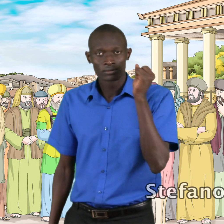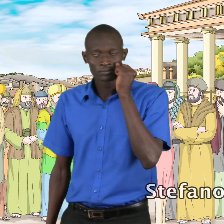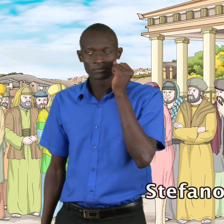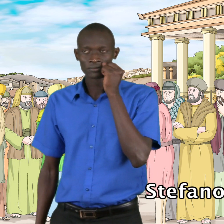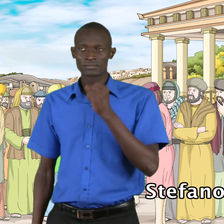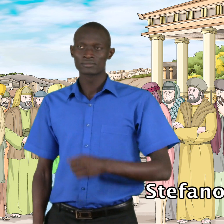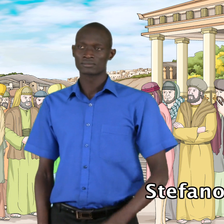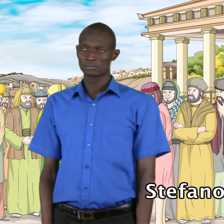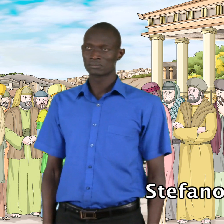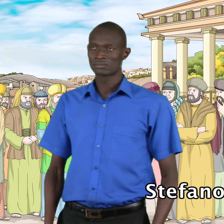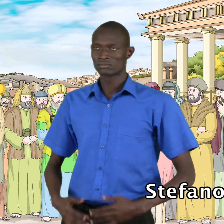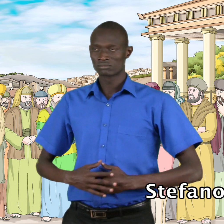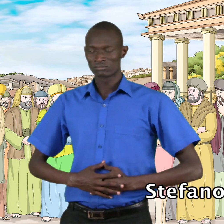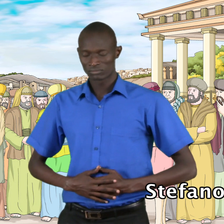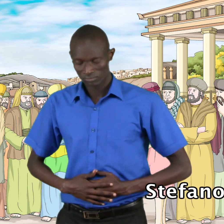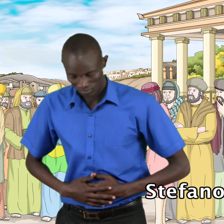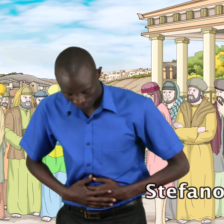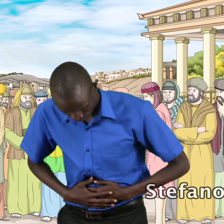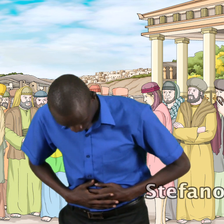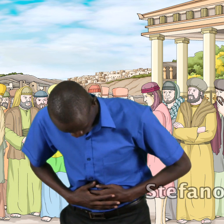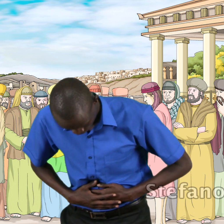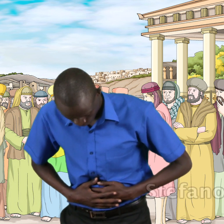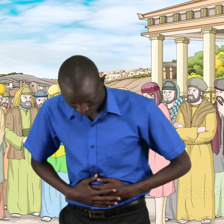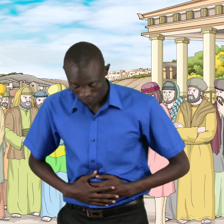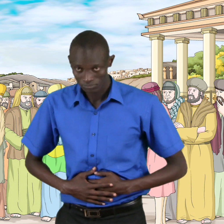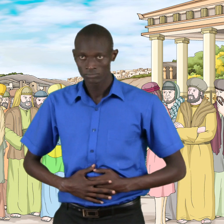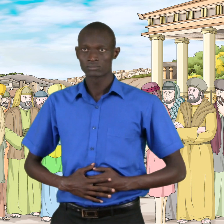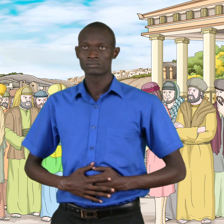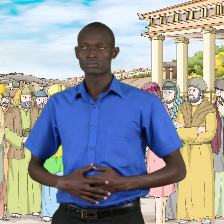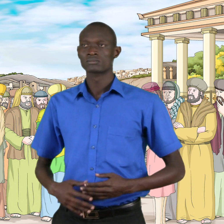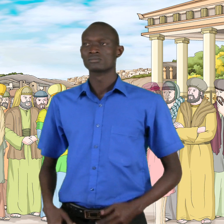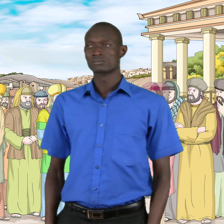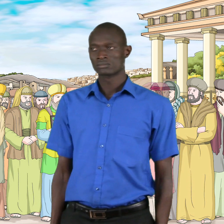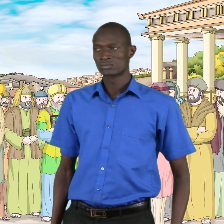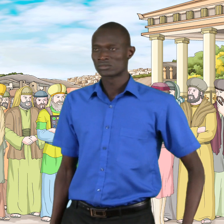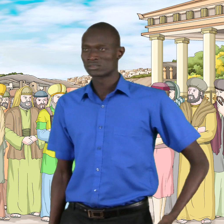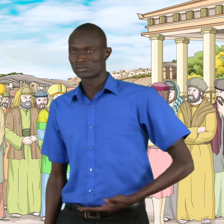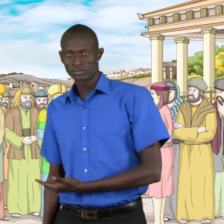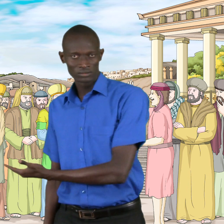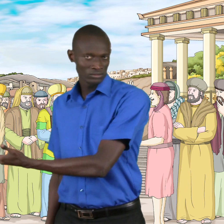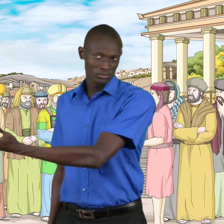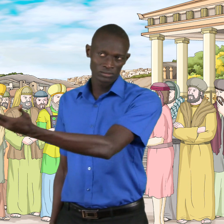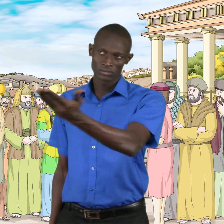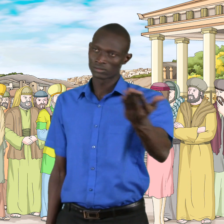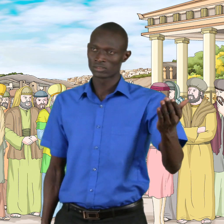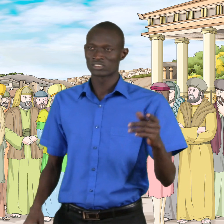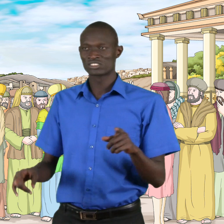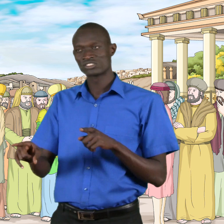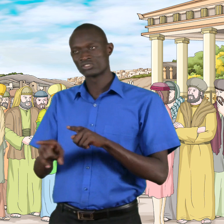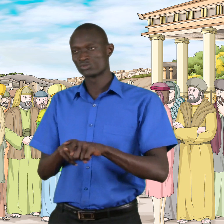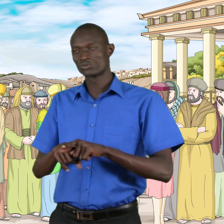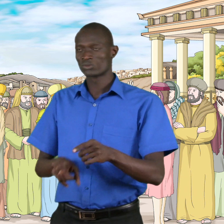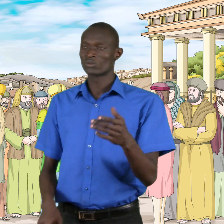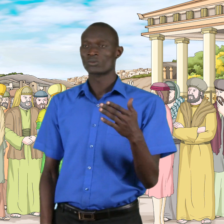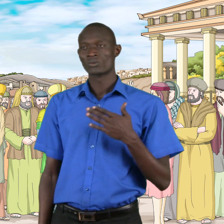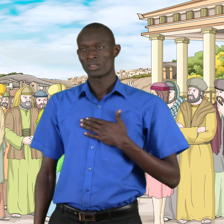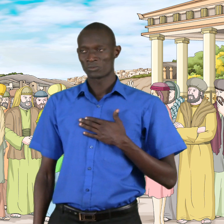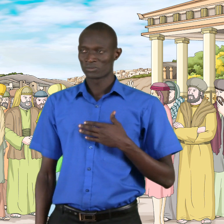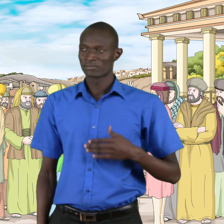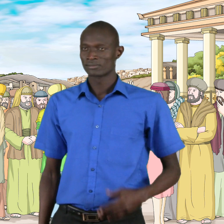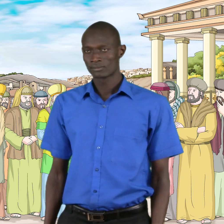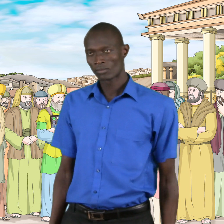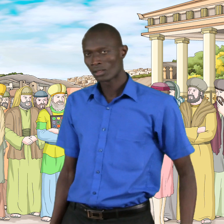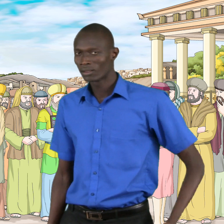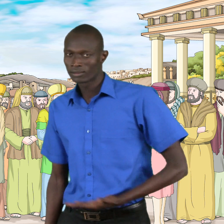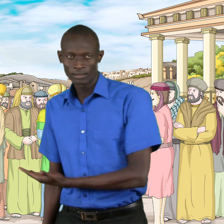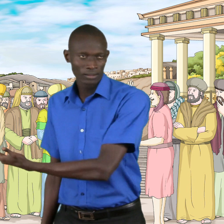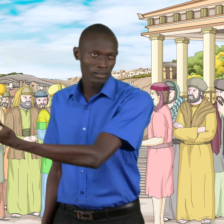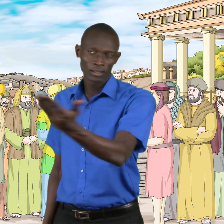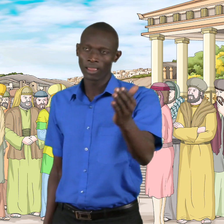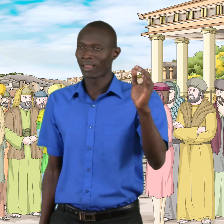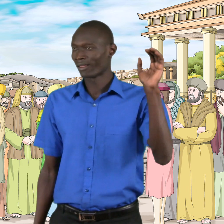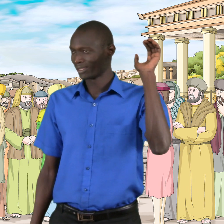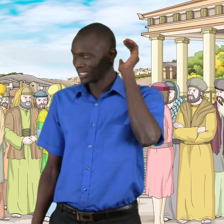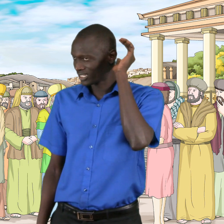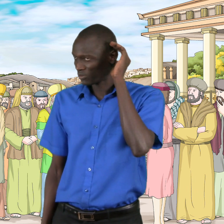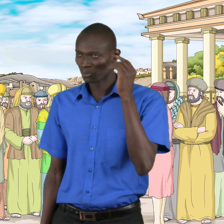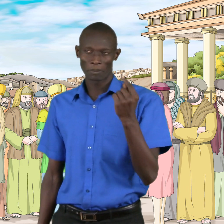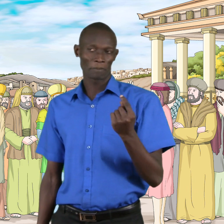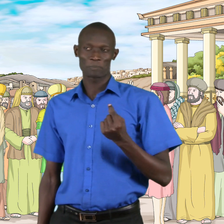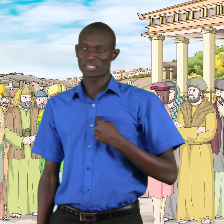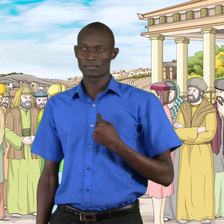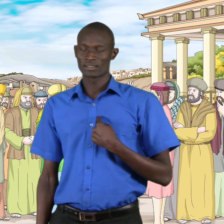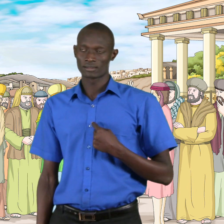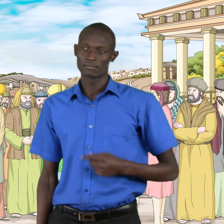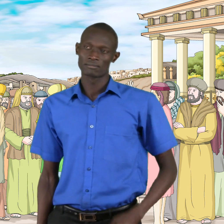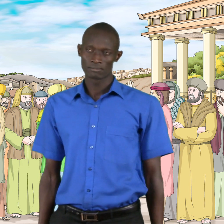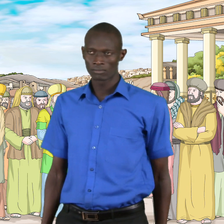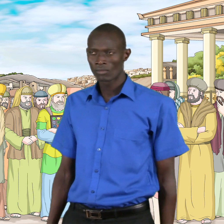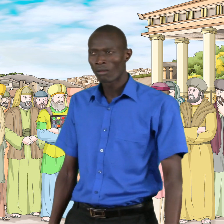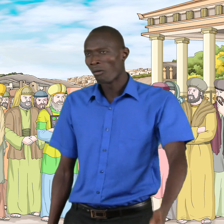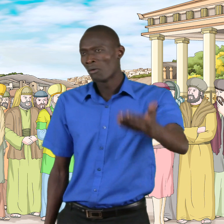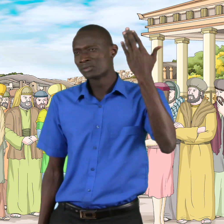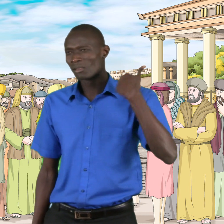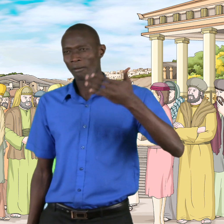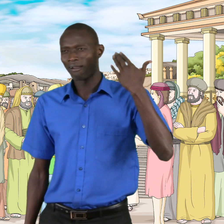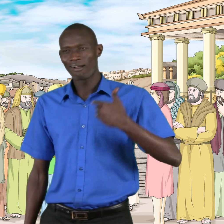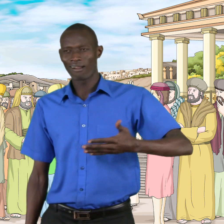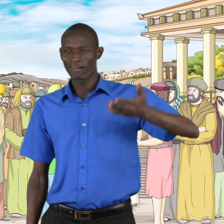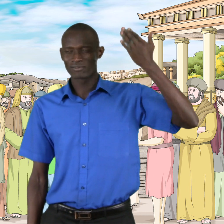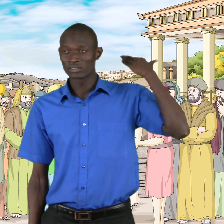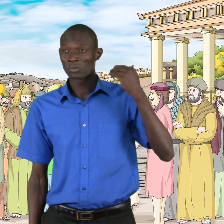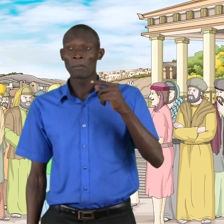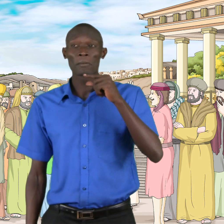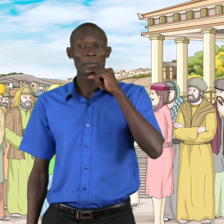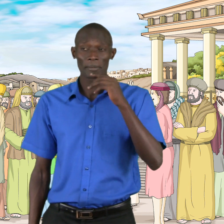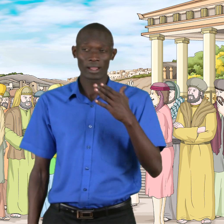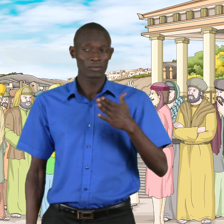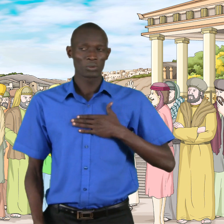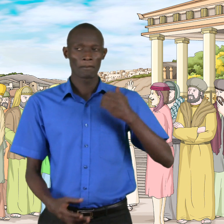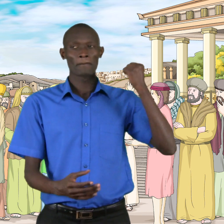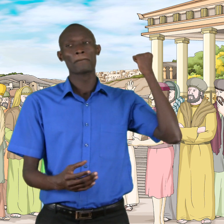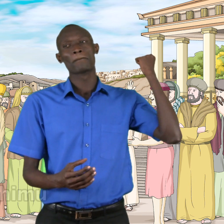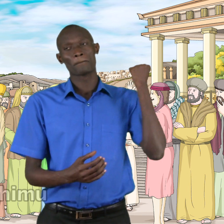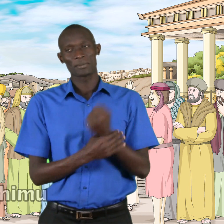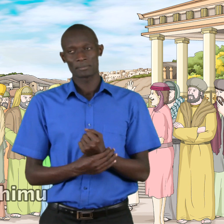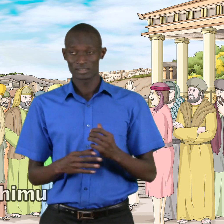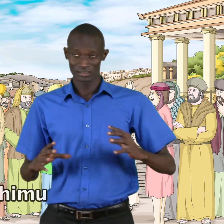And Stephen declared: “Brothers and fathers, listen to me!